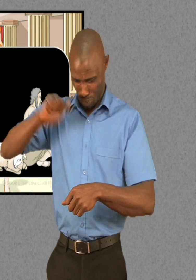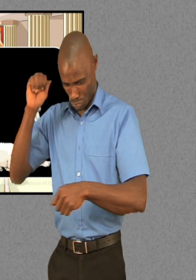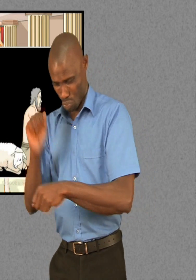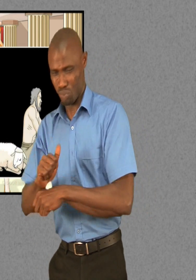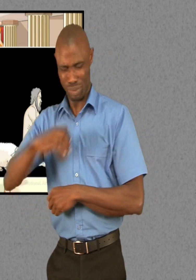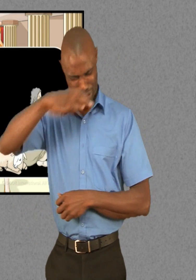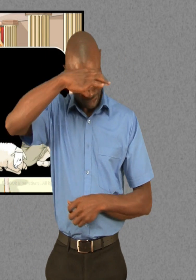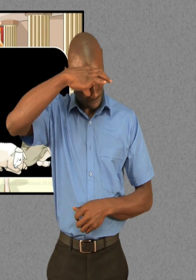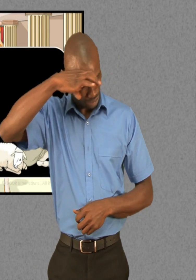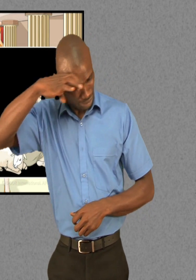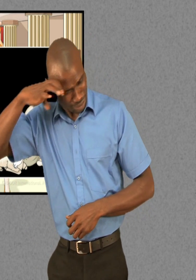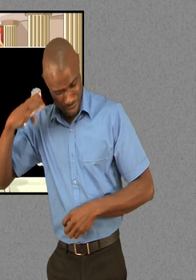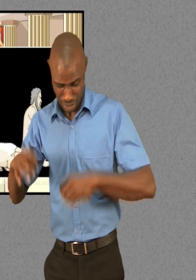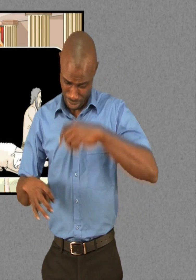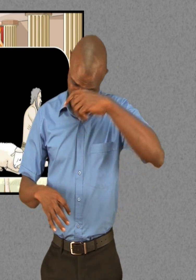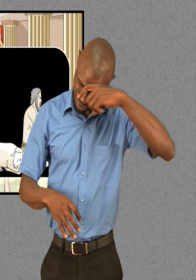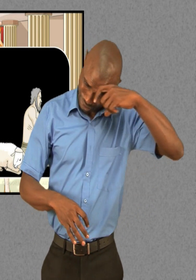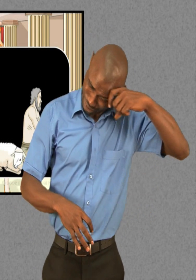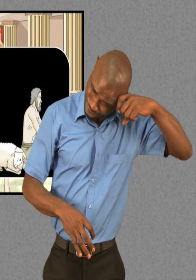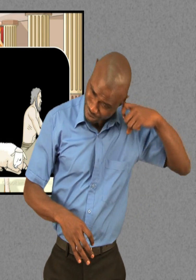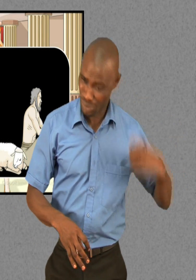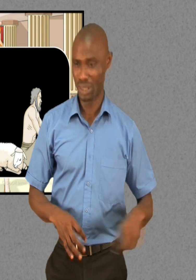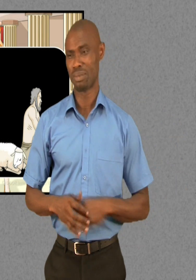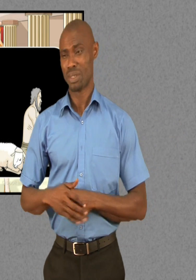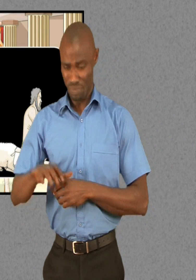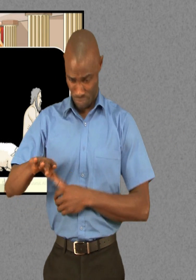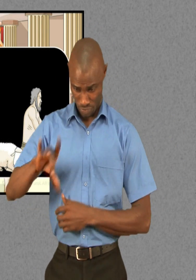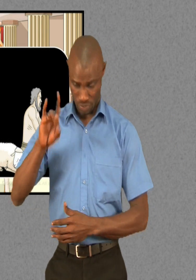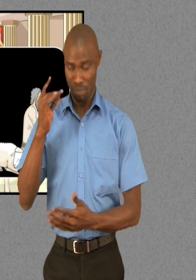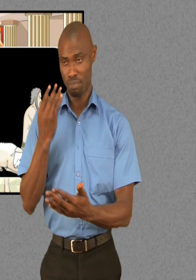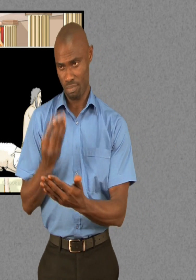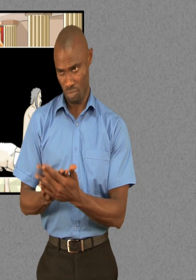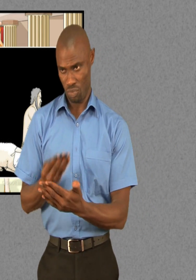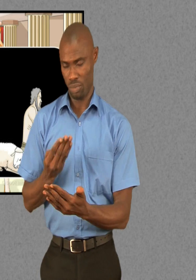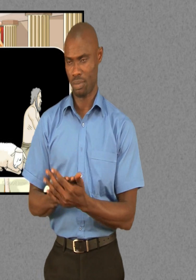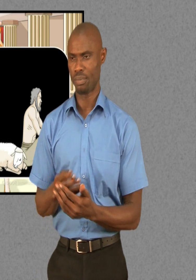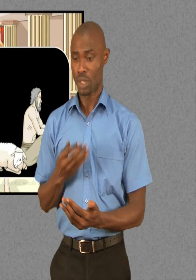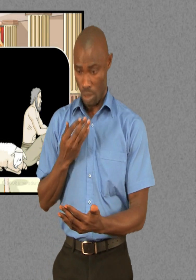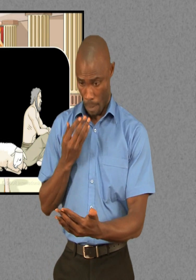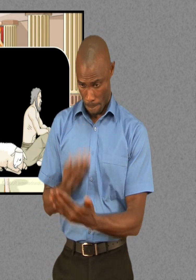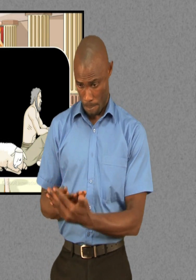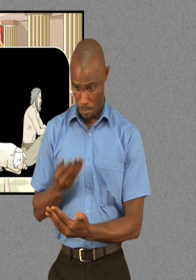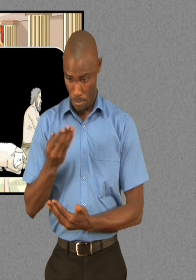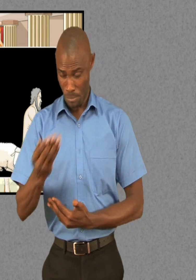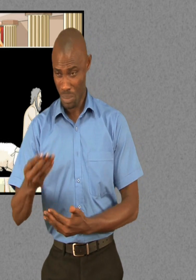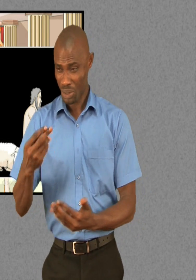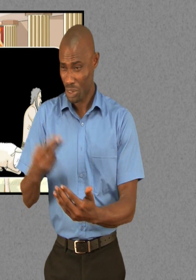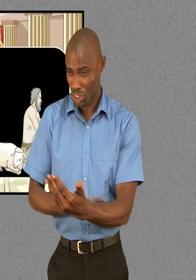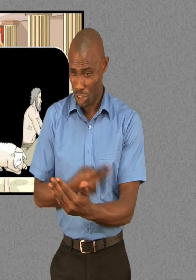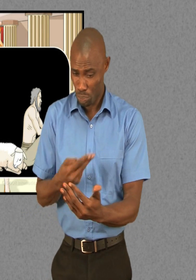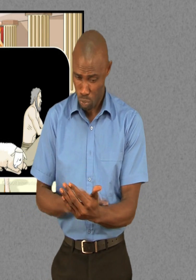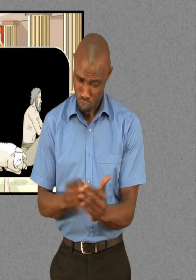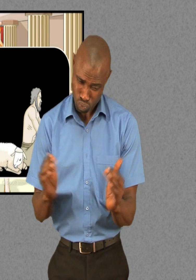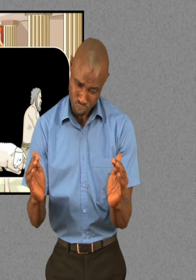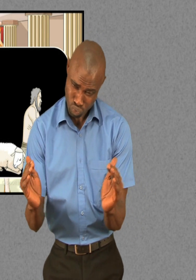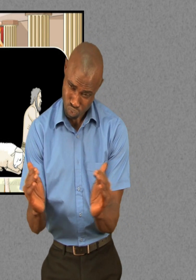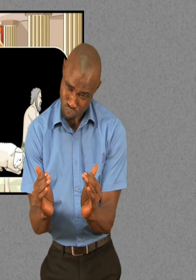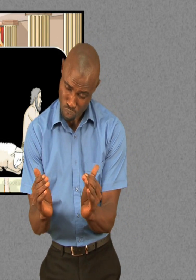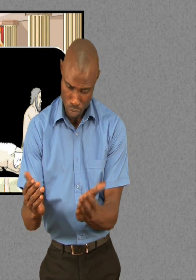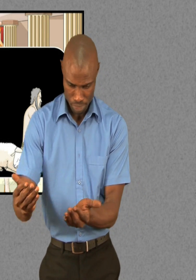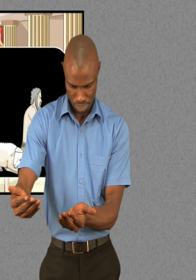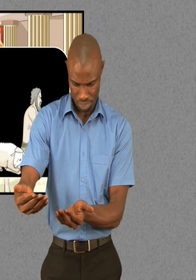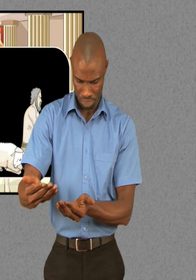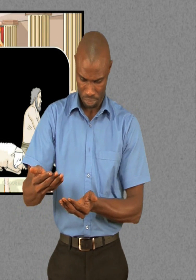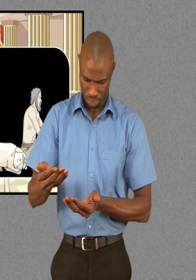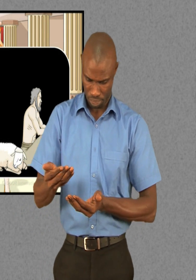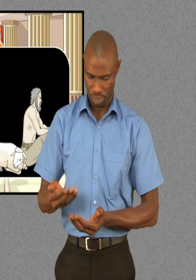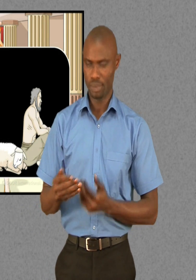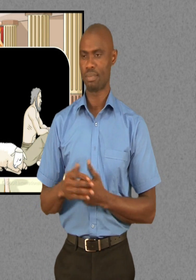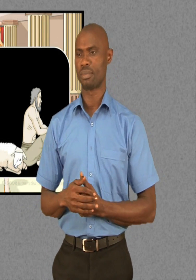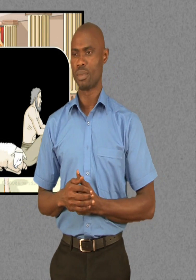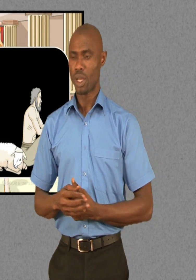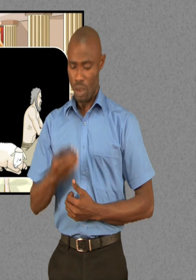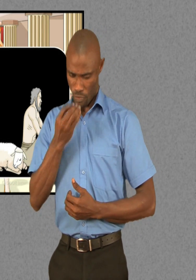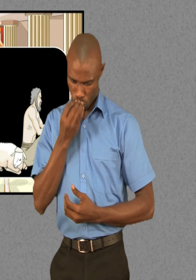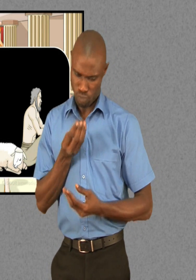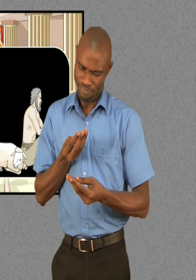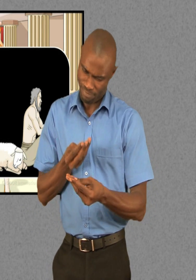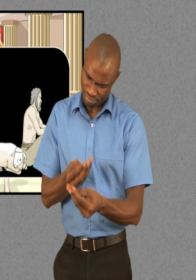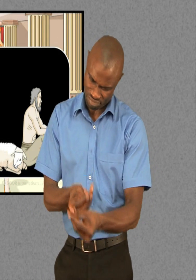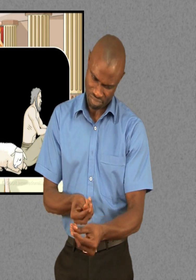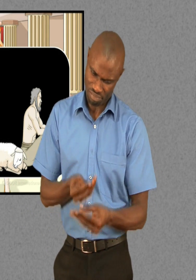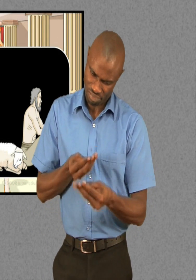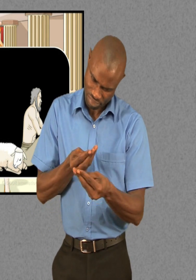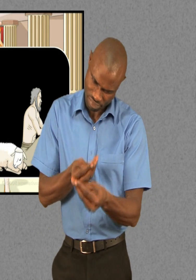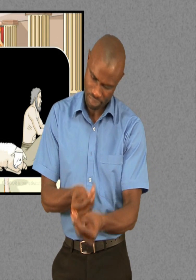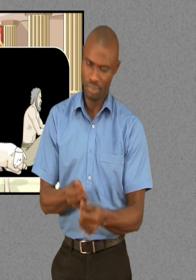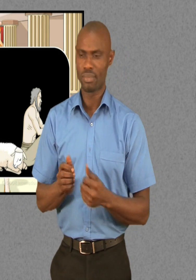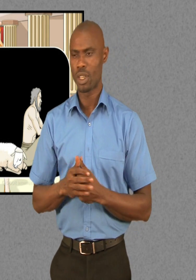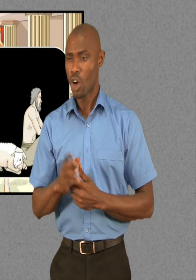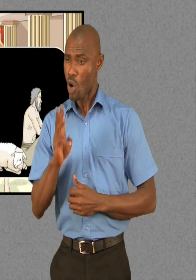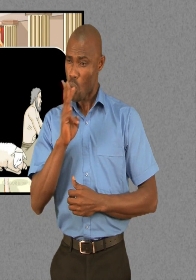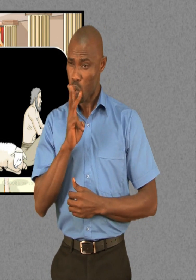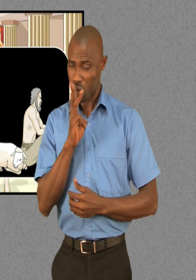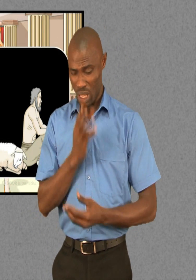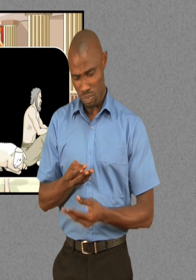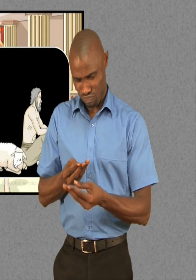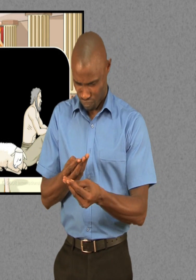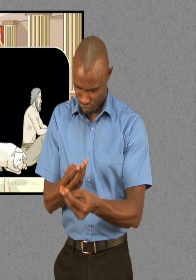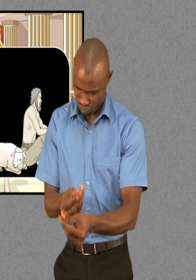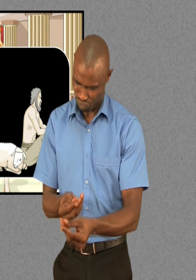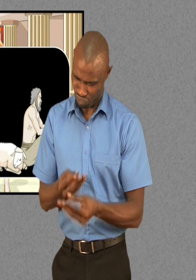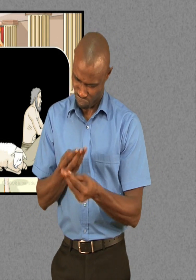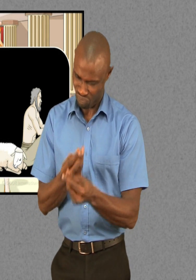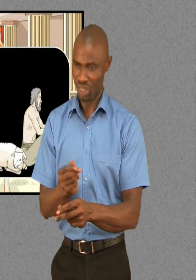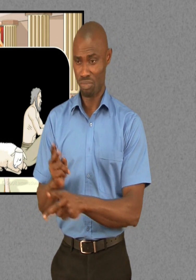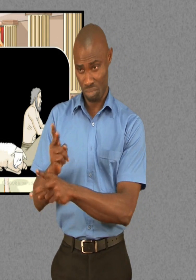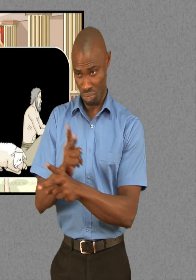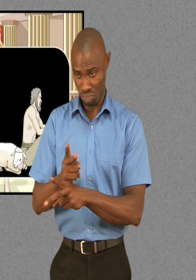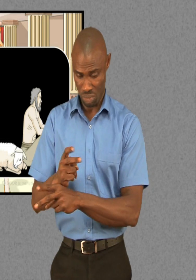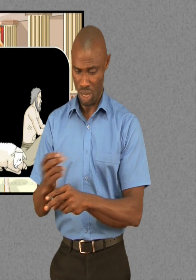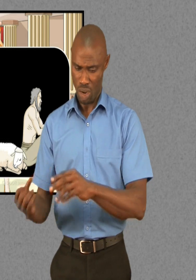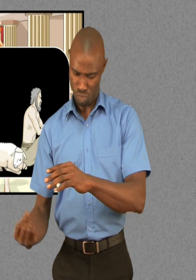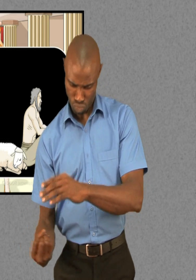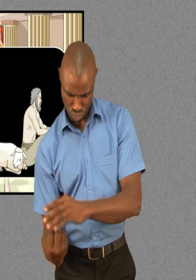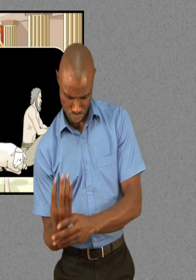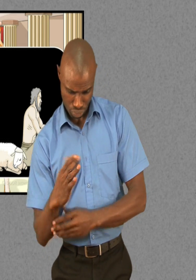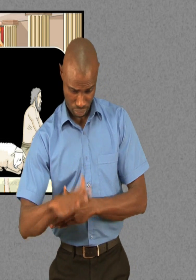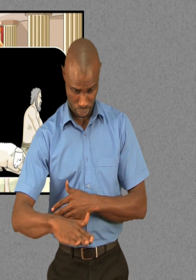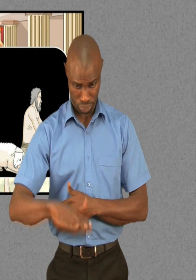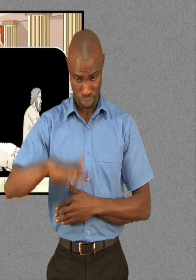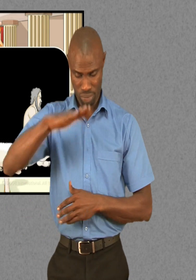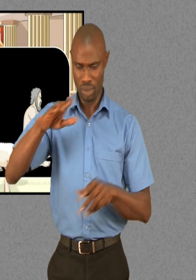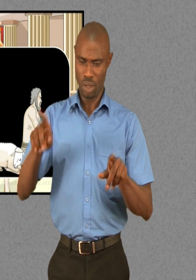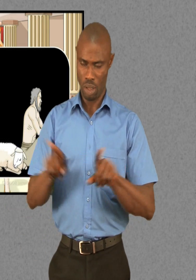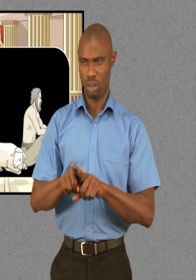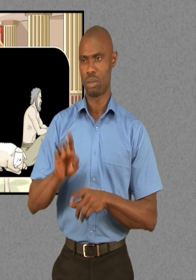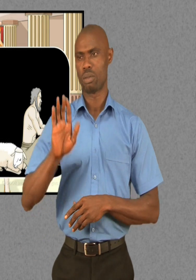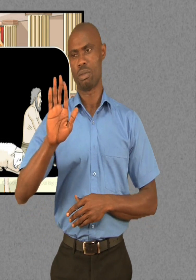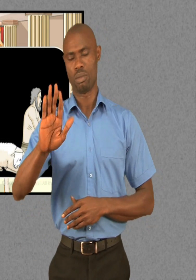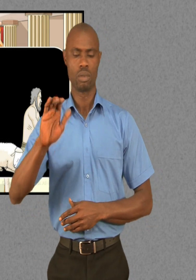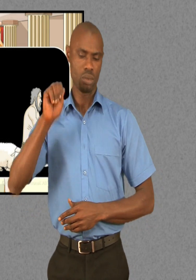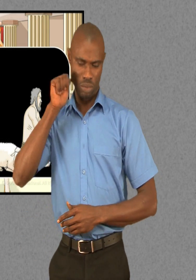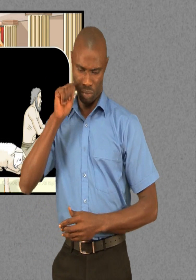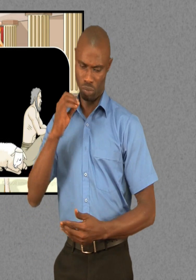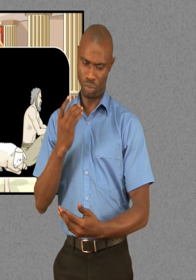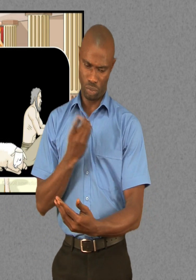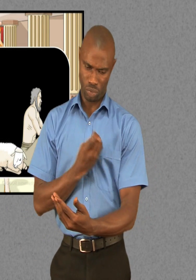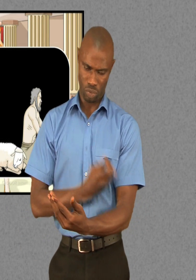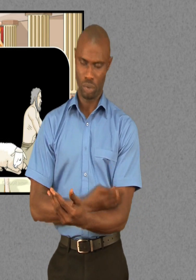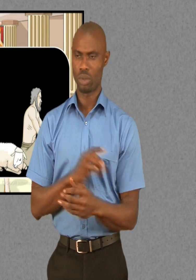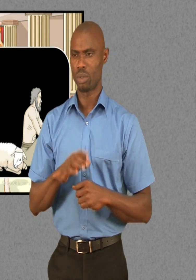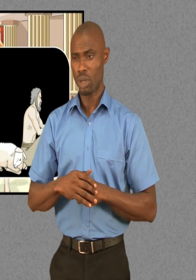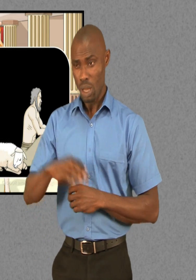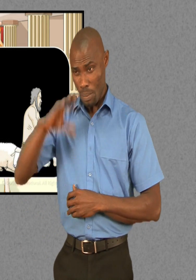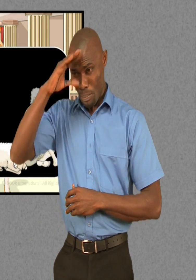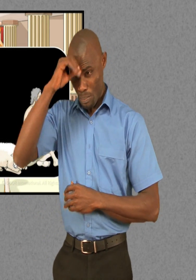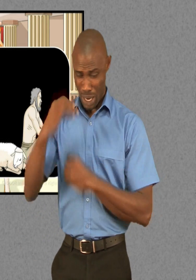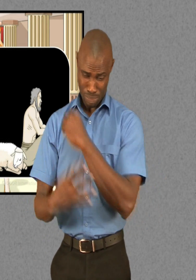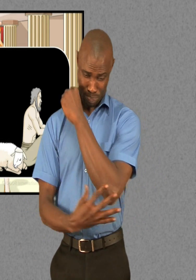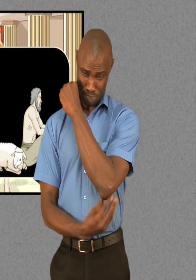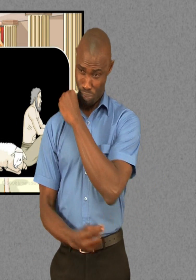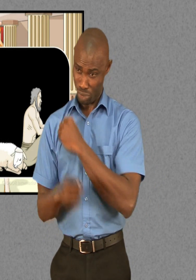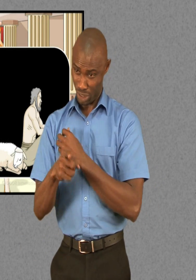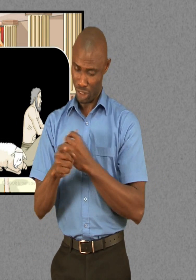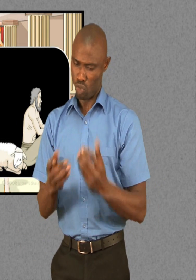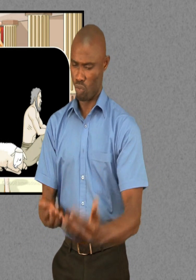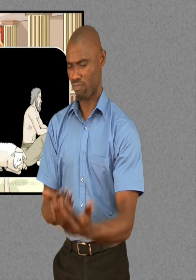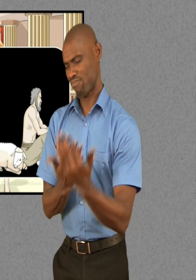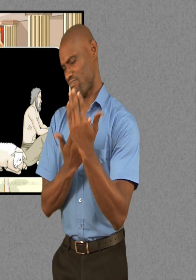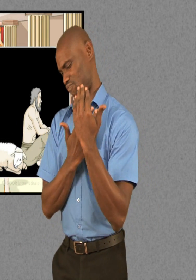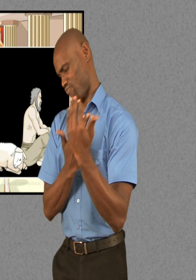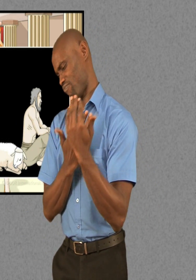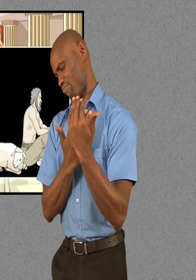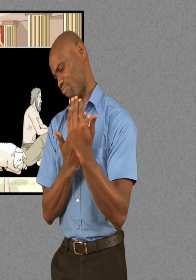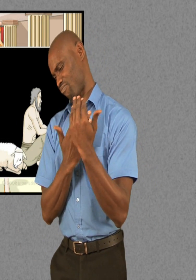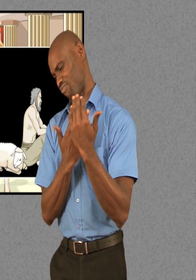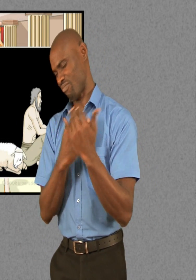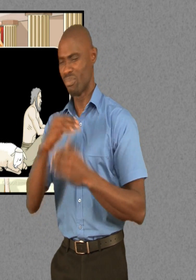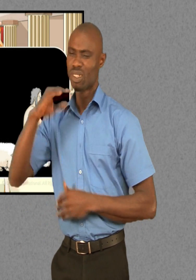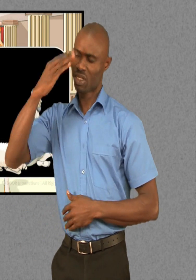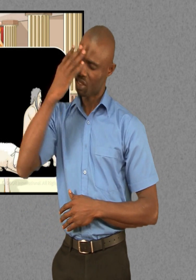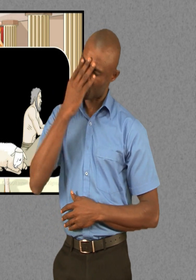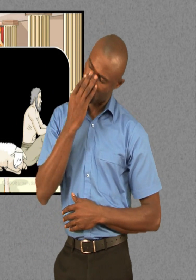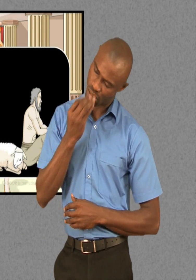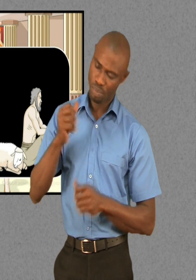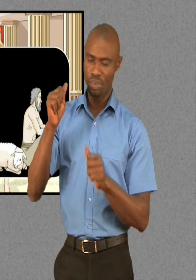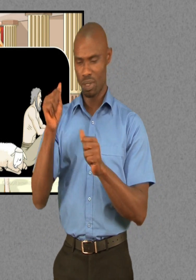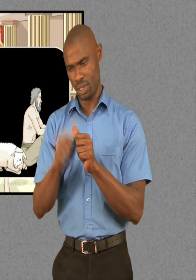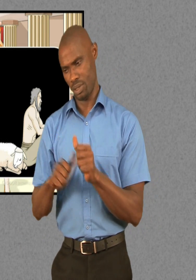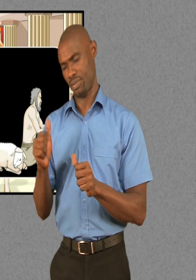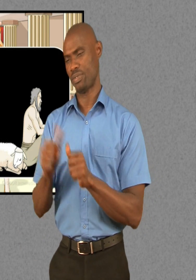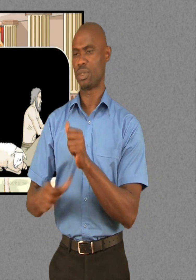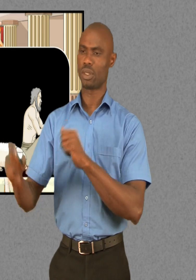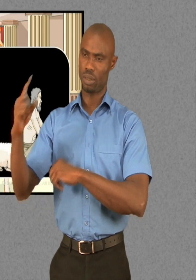He raised it, and it grew up with him and his children. It shared his food and drank from his cup;